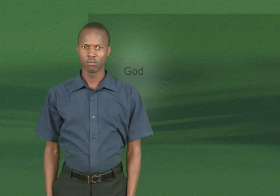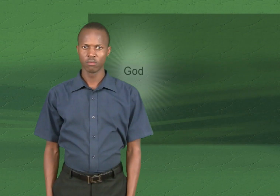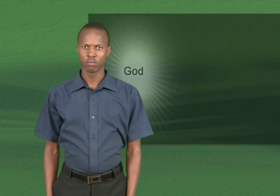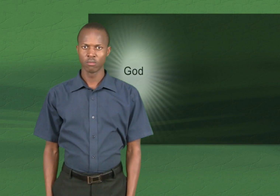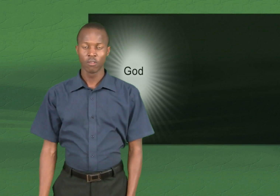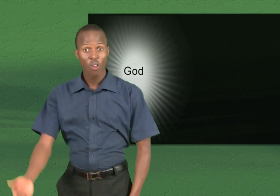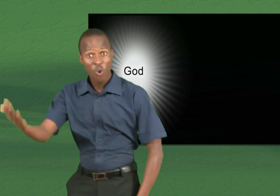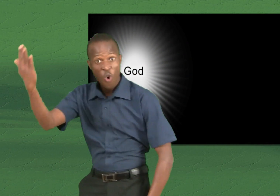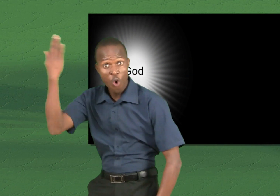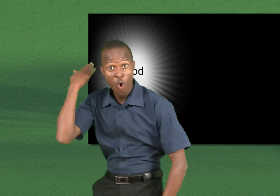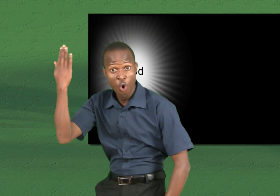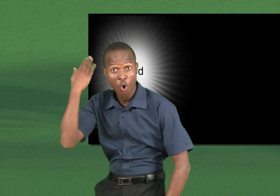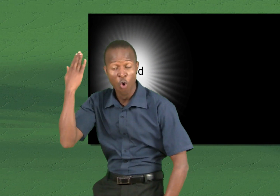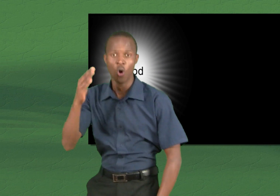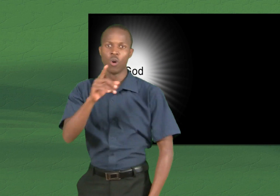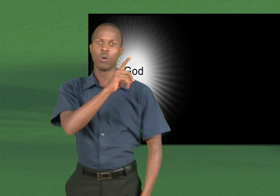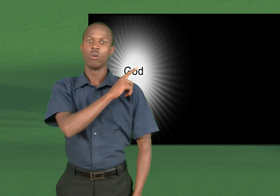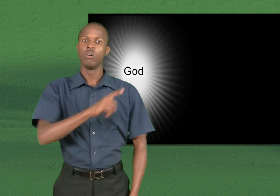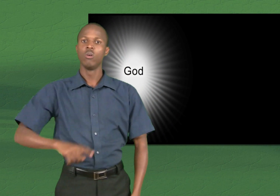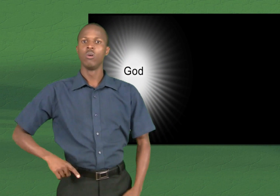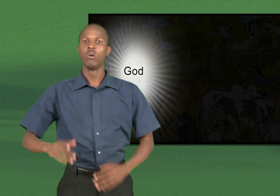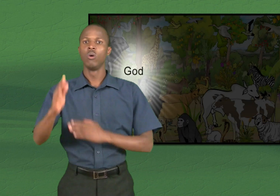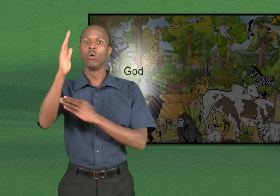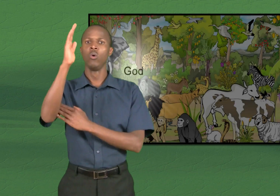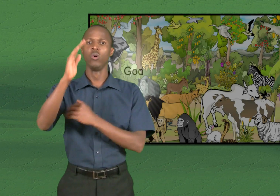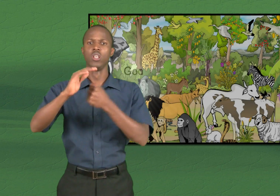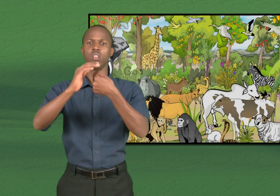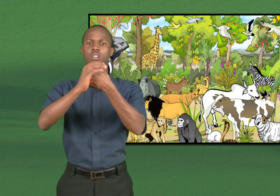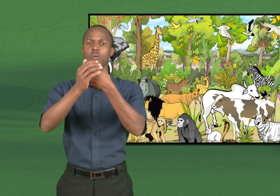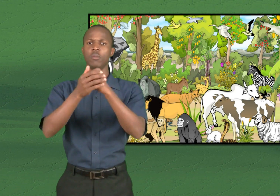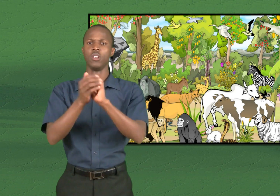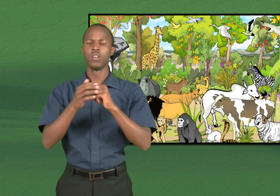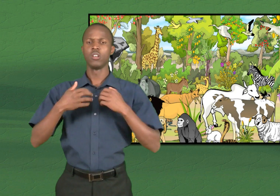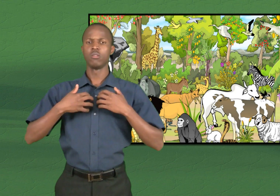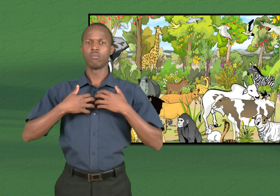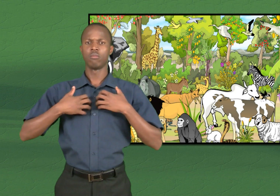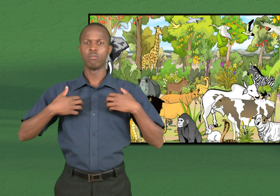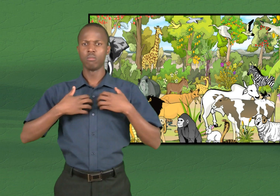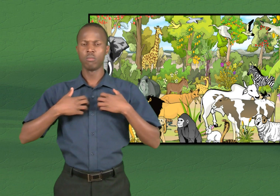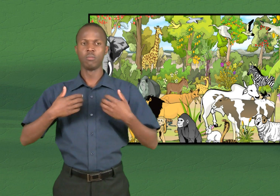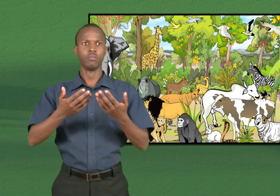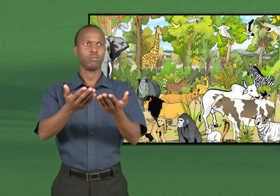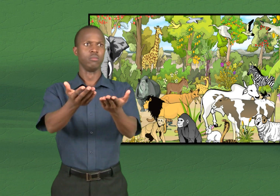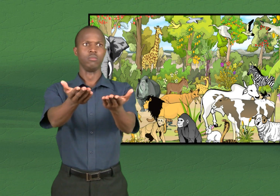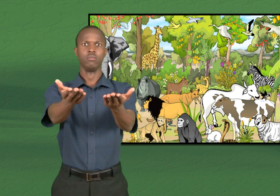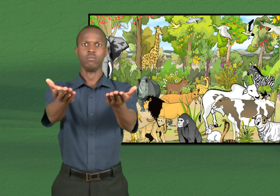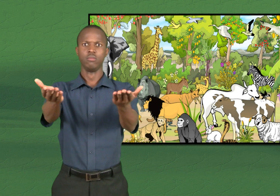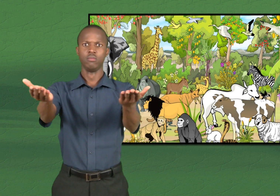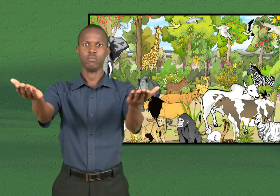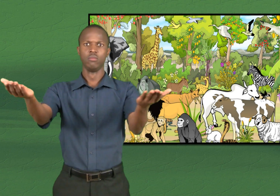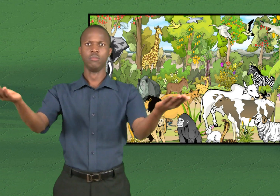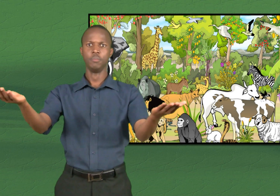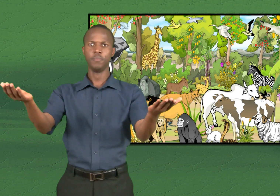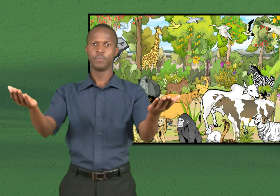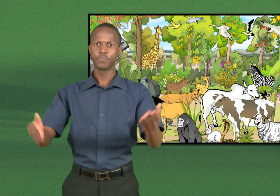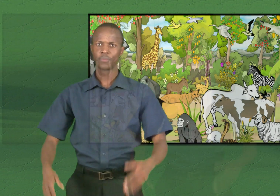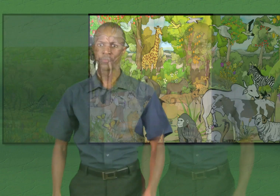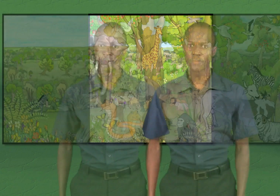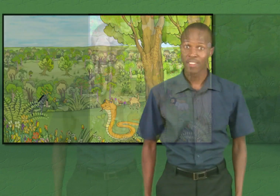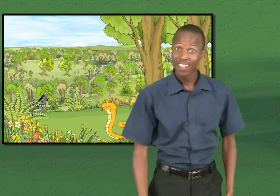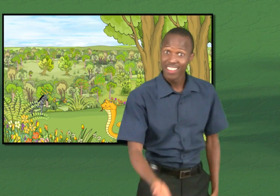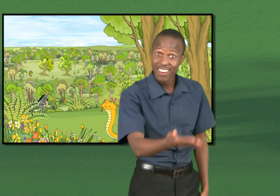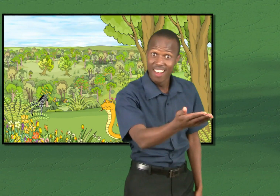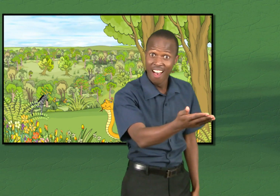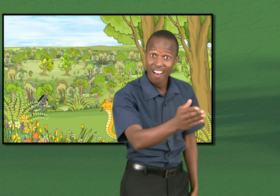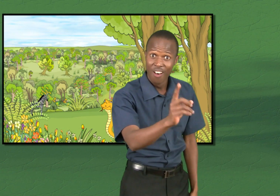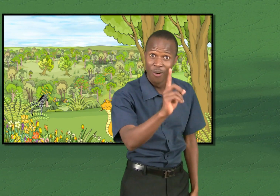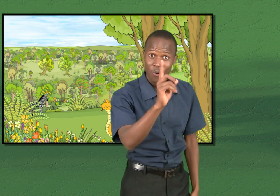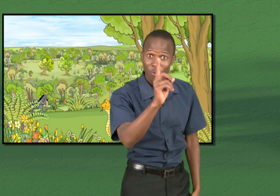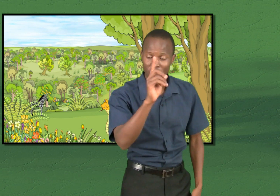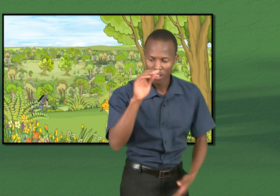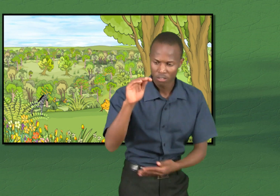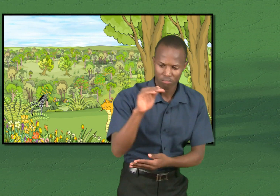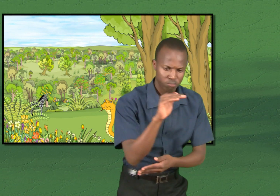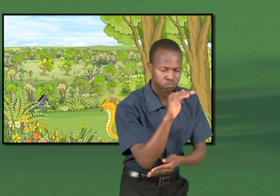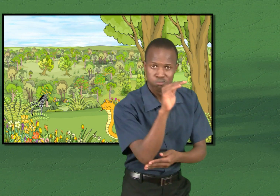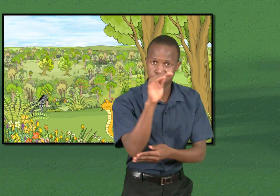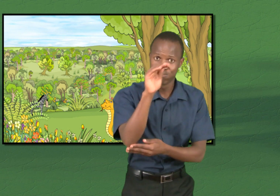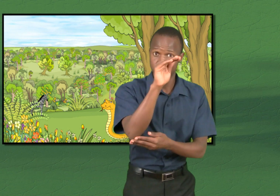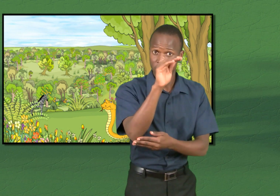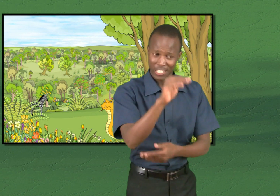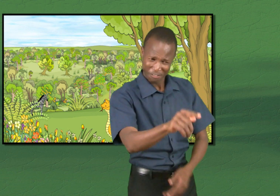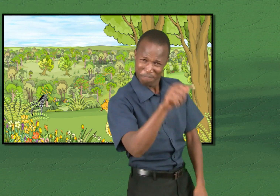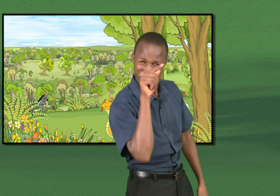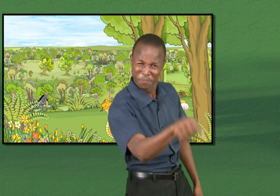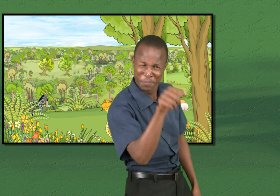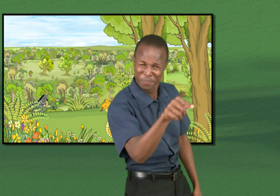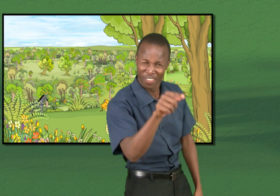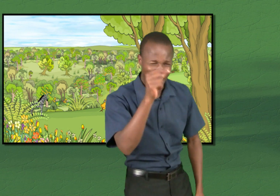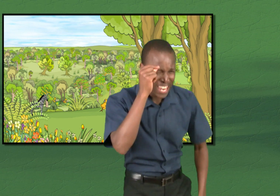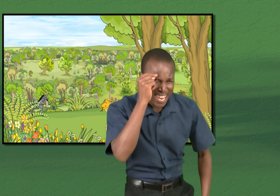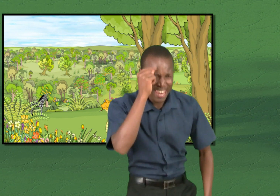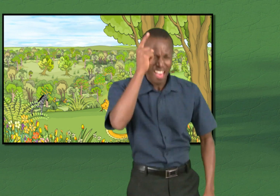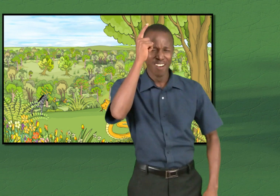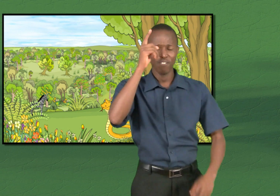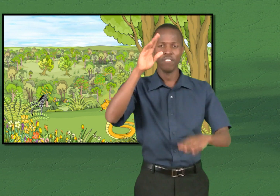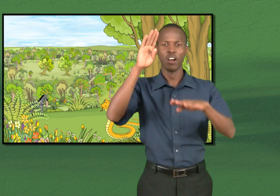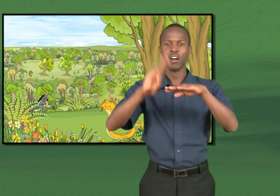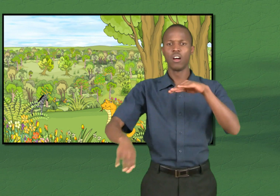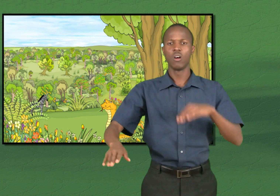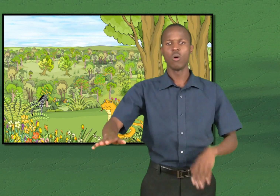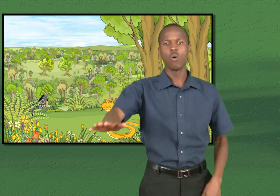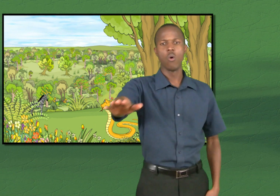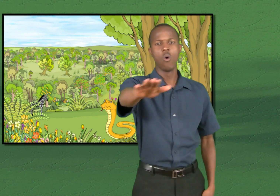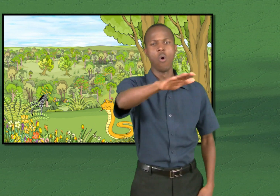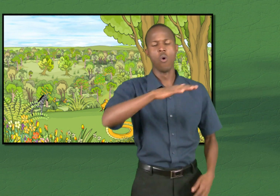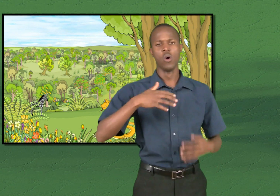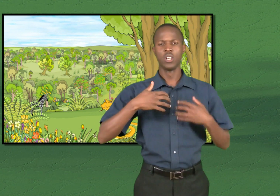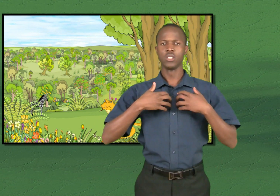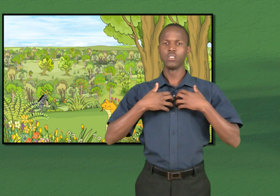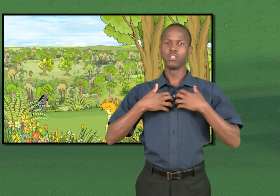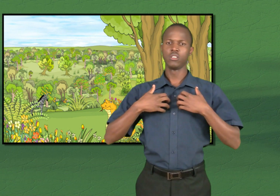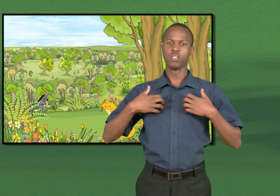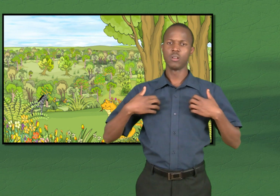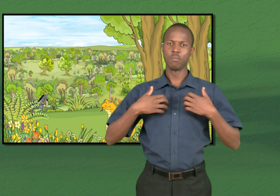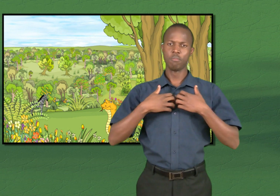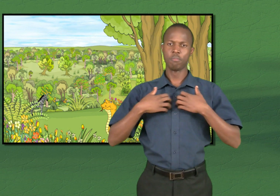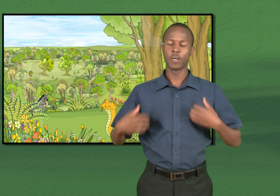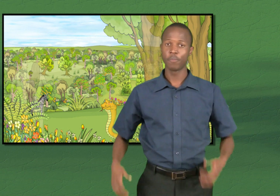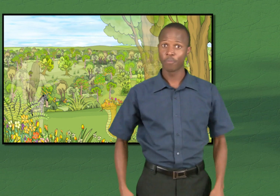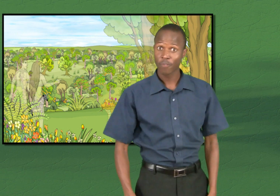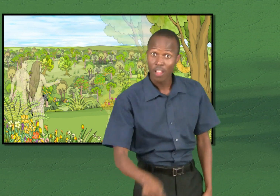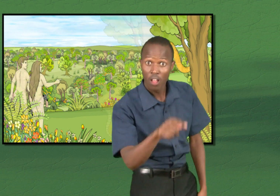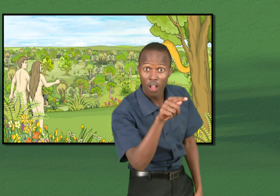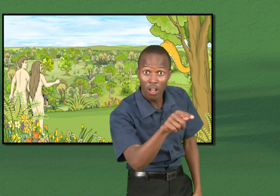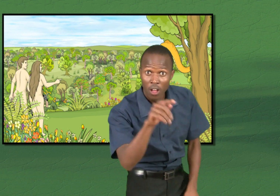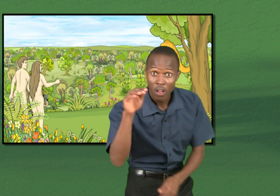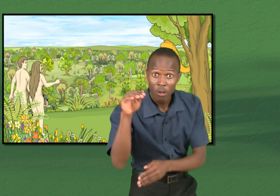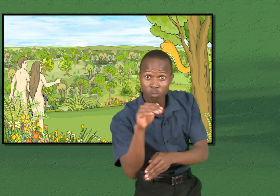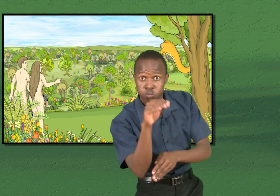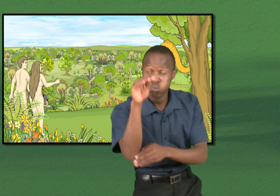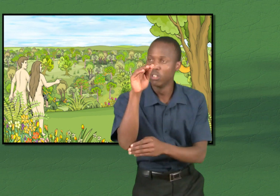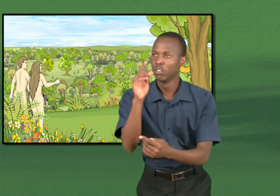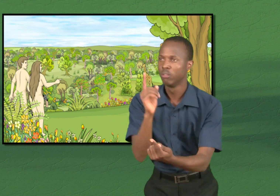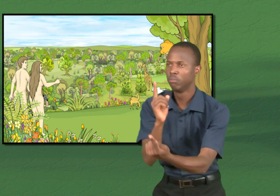Now the serpent was more crafty than any beast of the field that the LORD God had made.